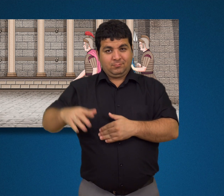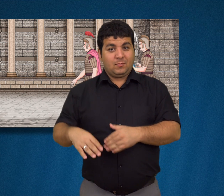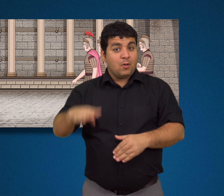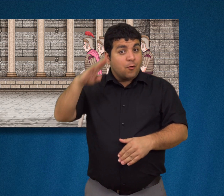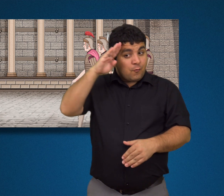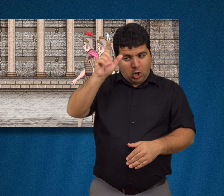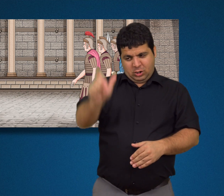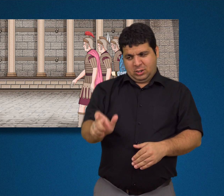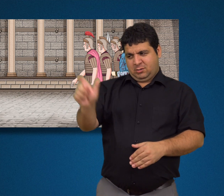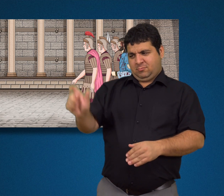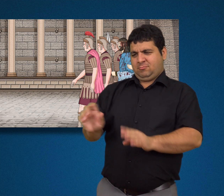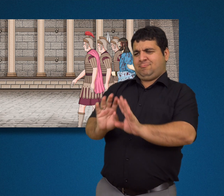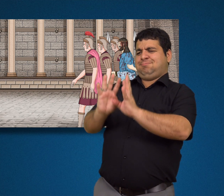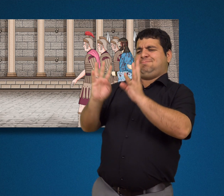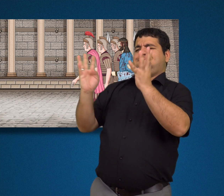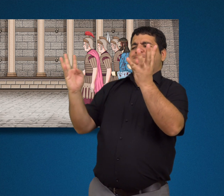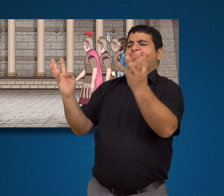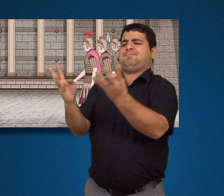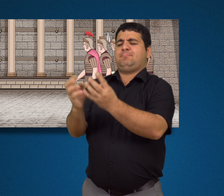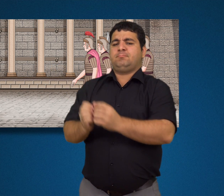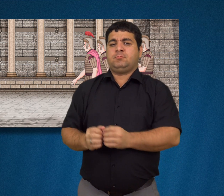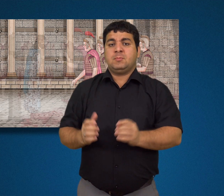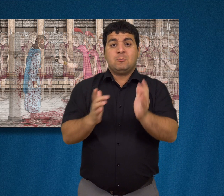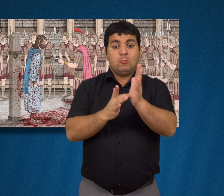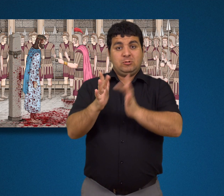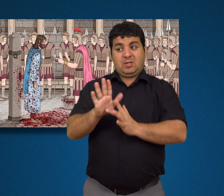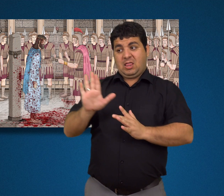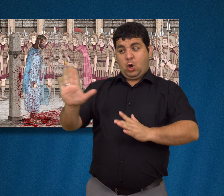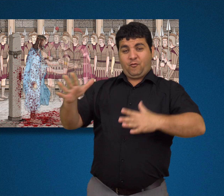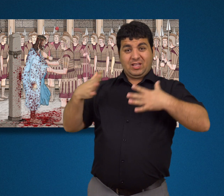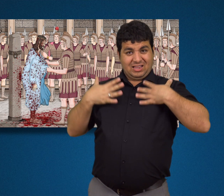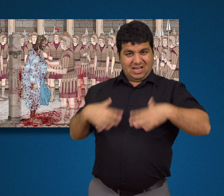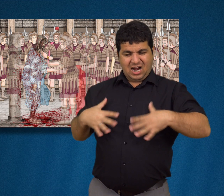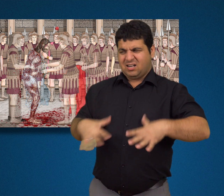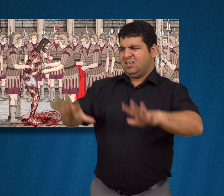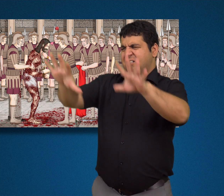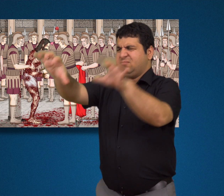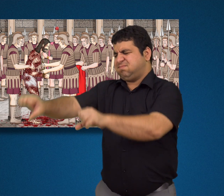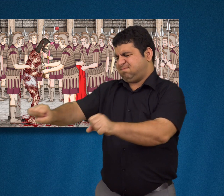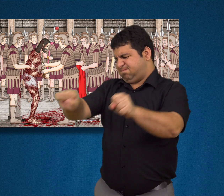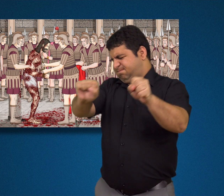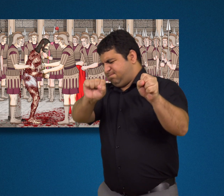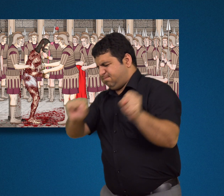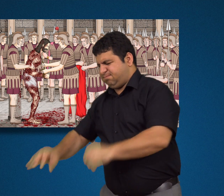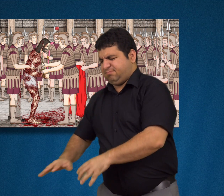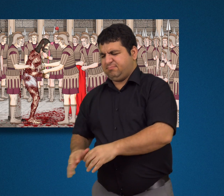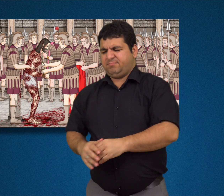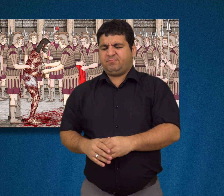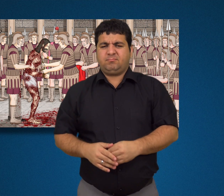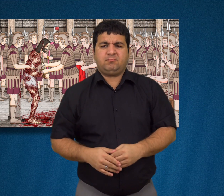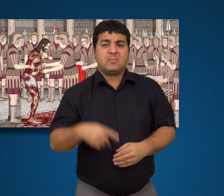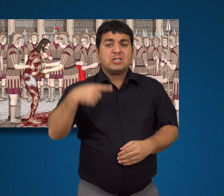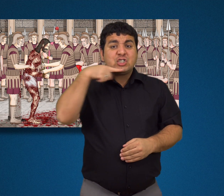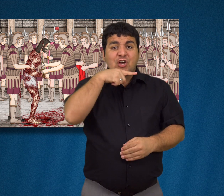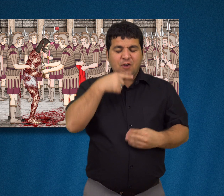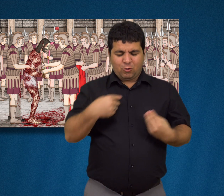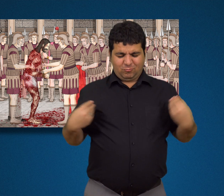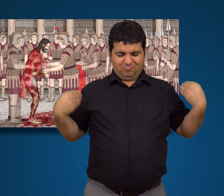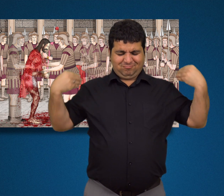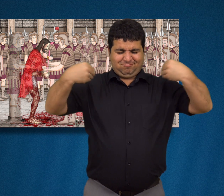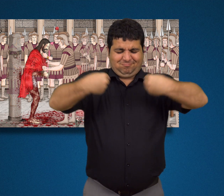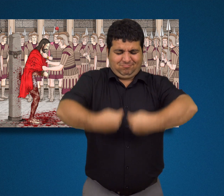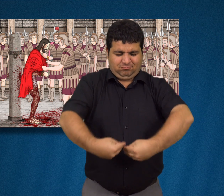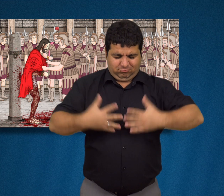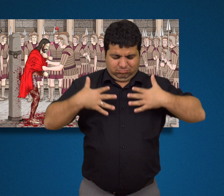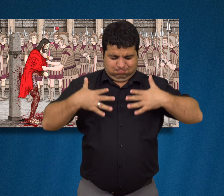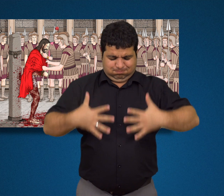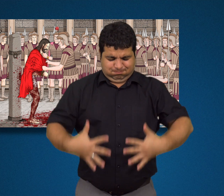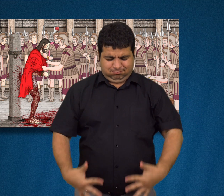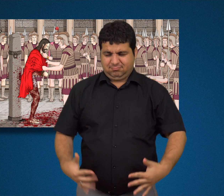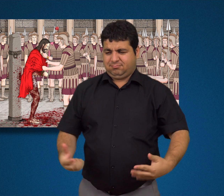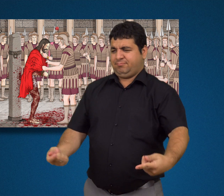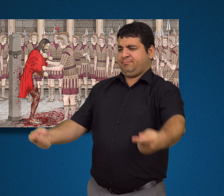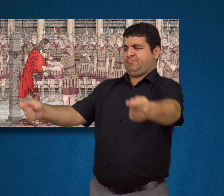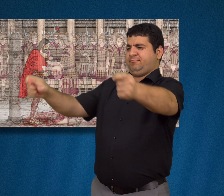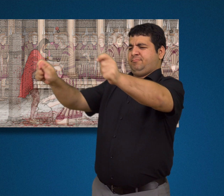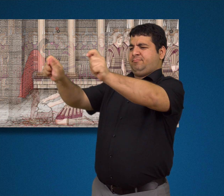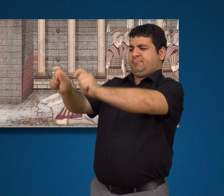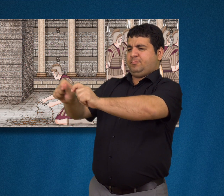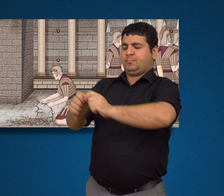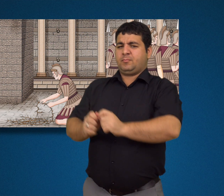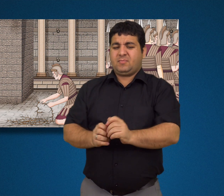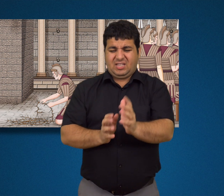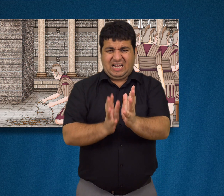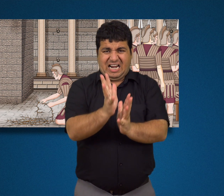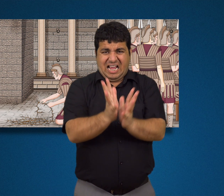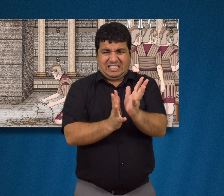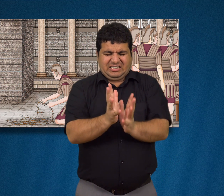They stripped Him and put a scarlet robe on Him.